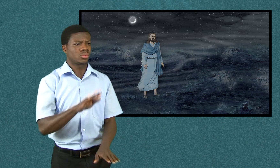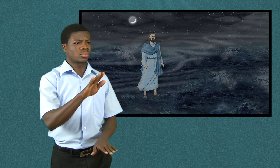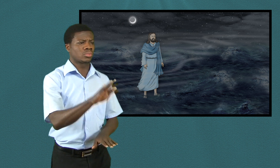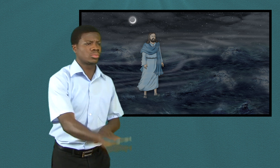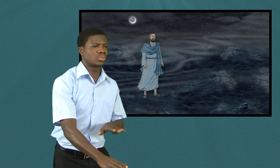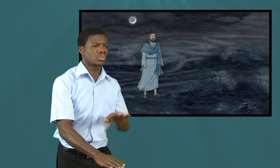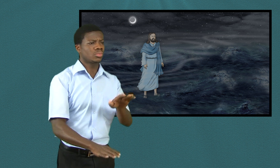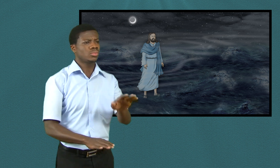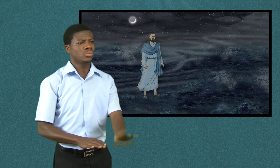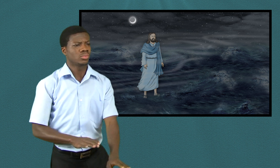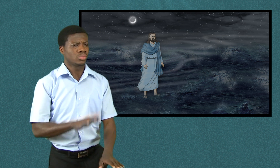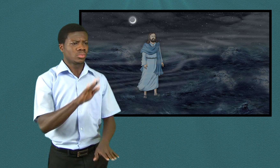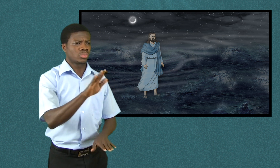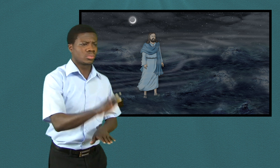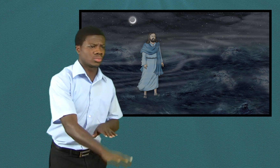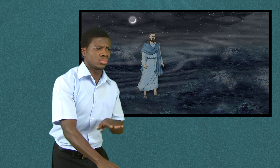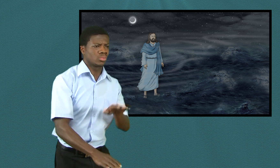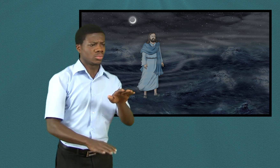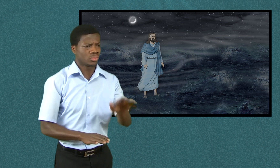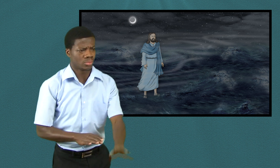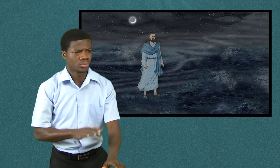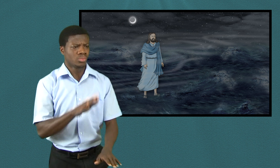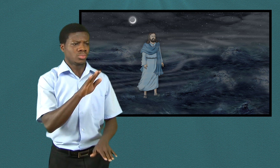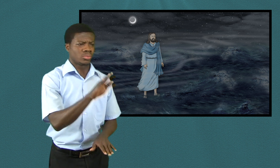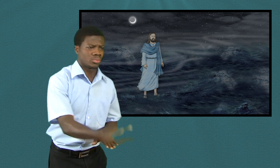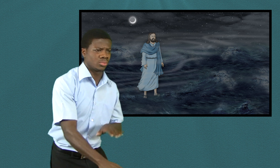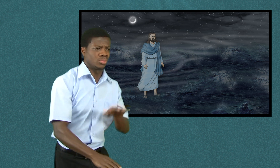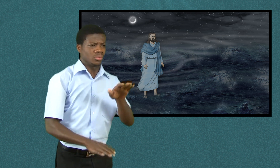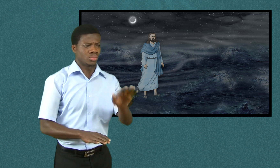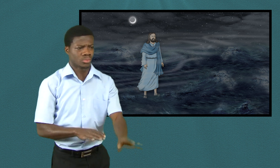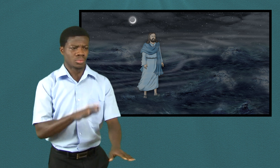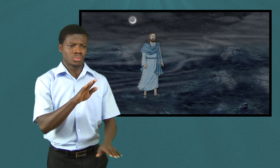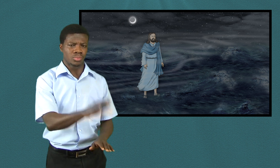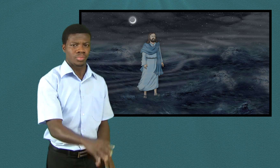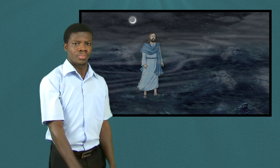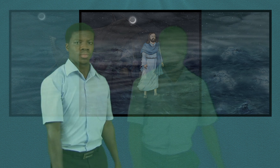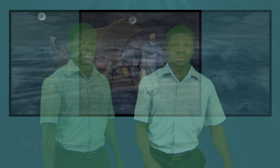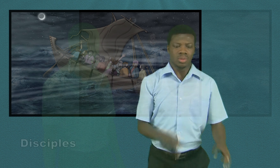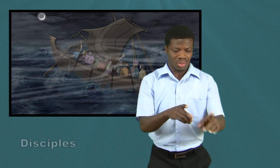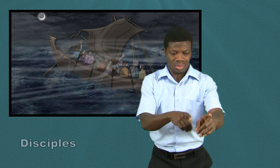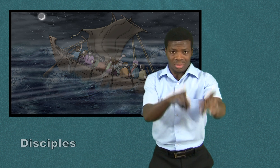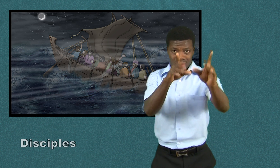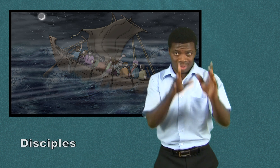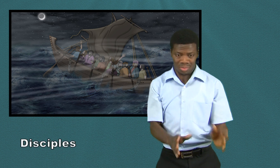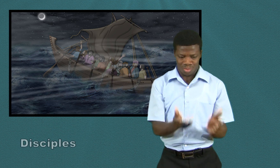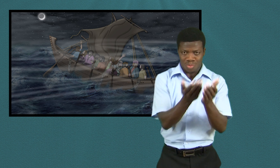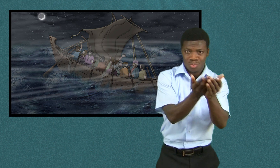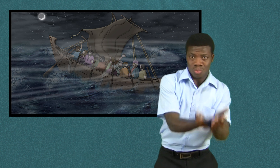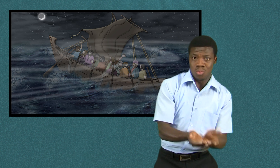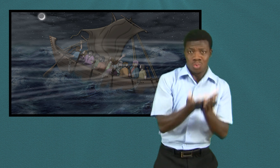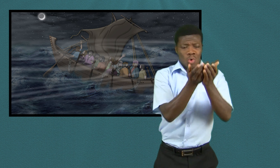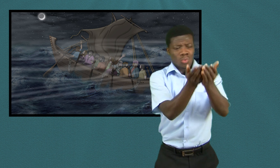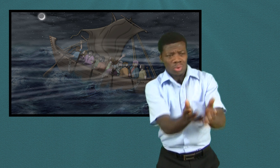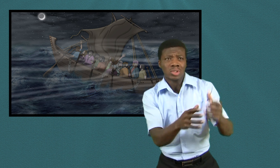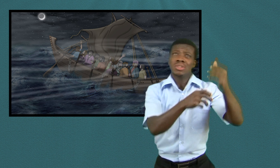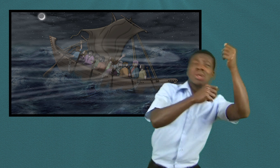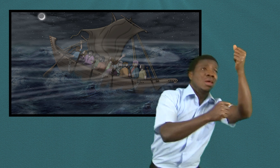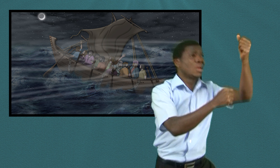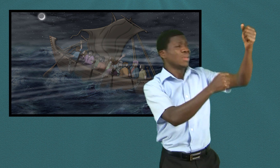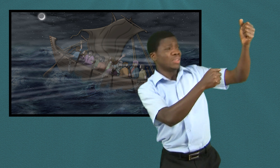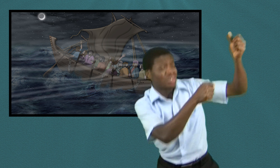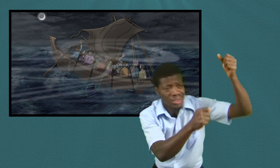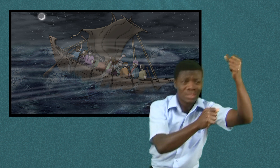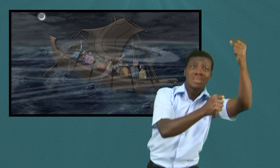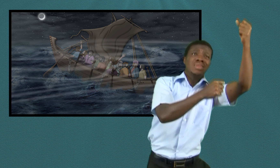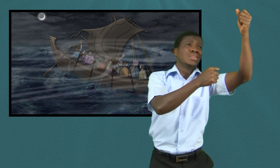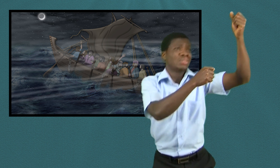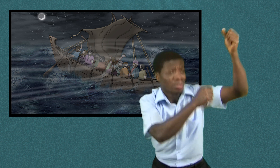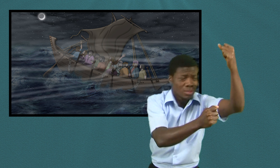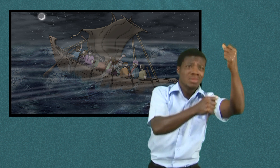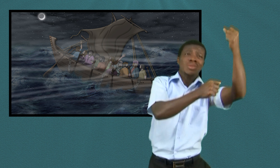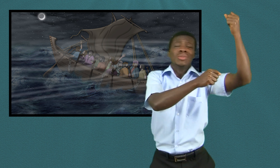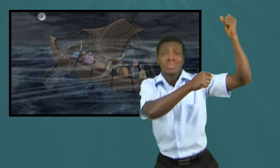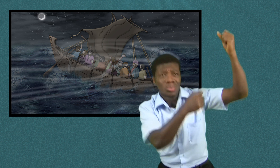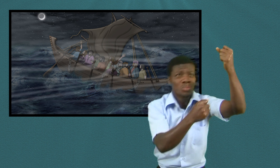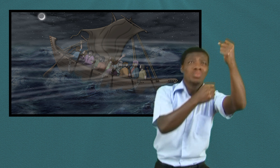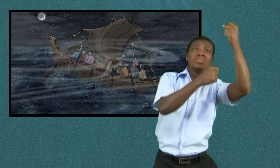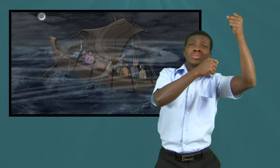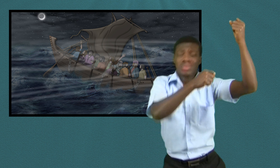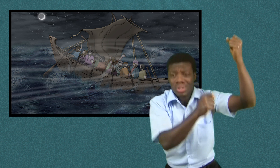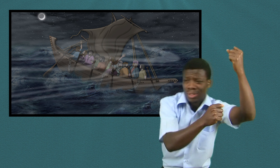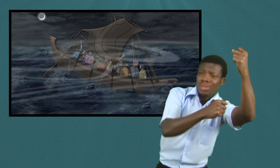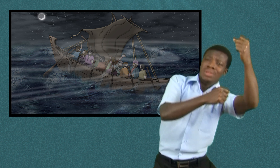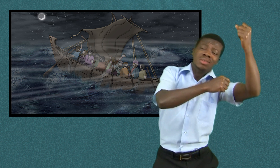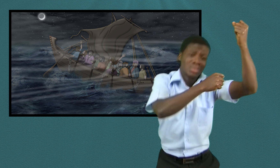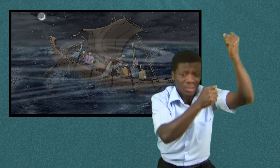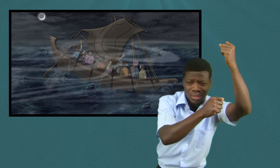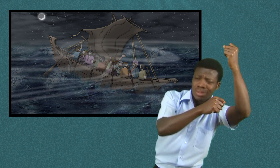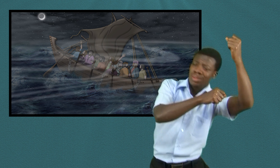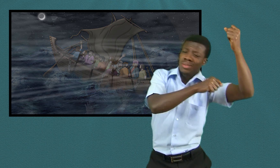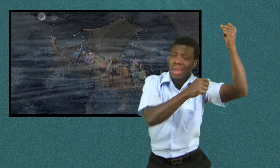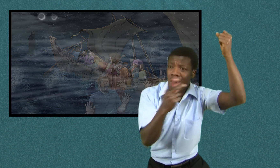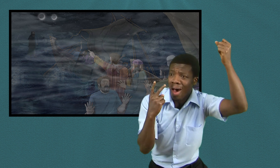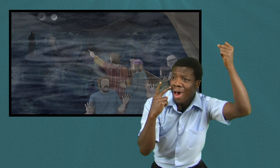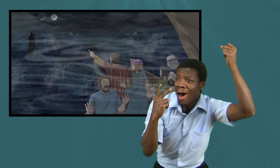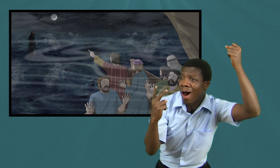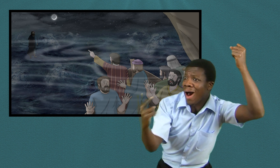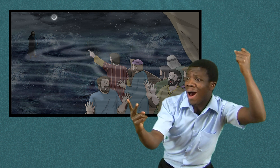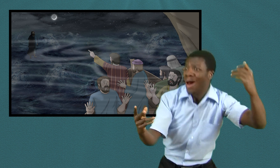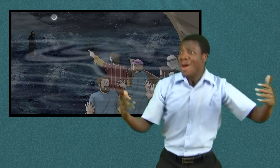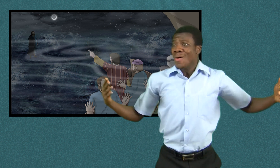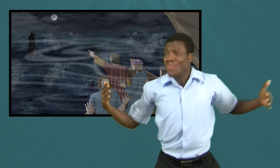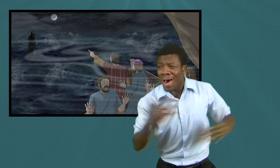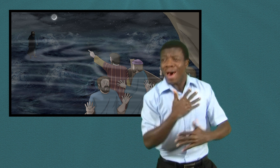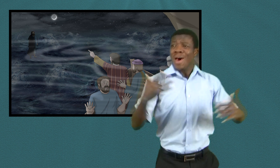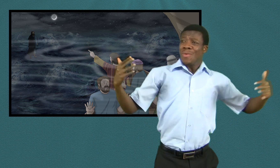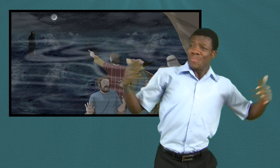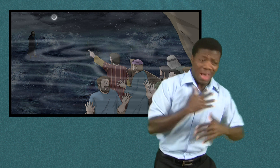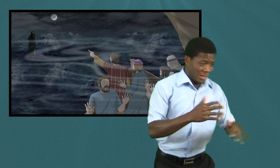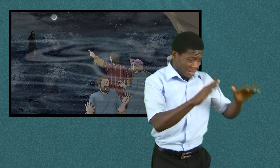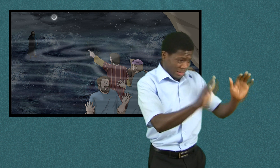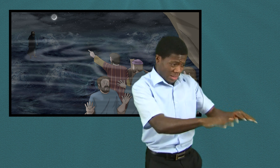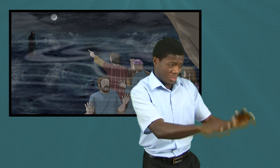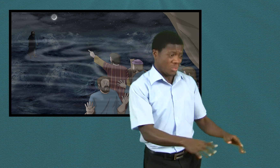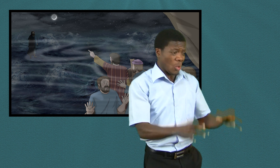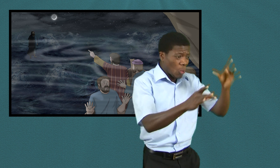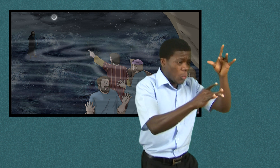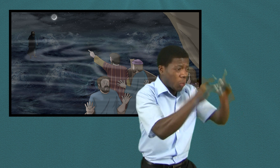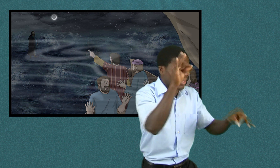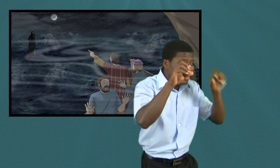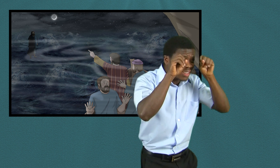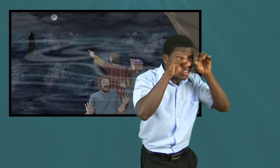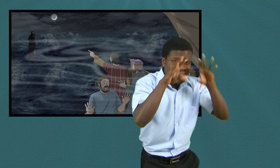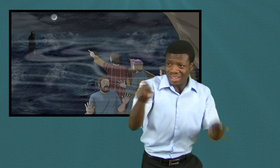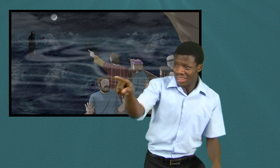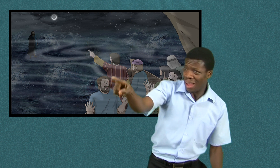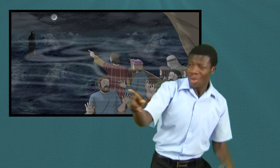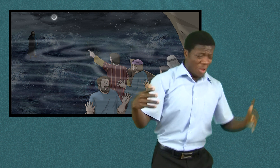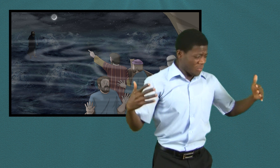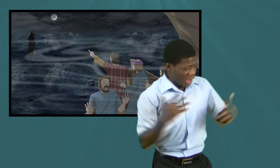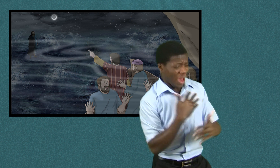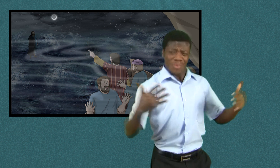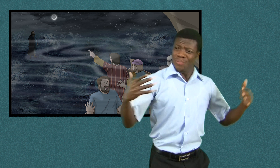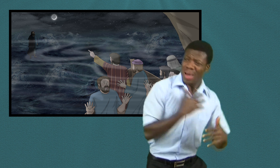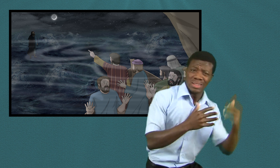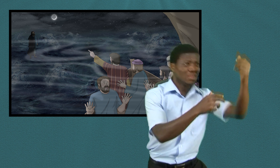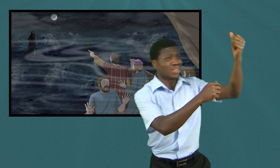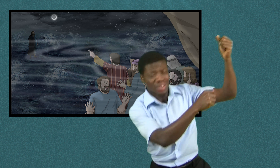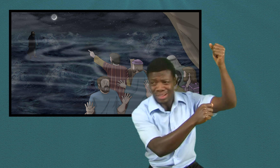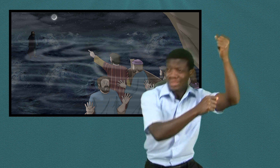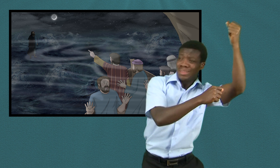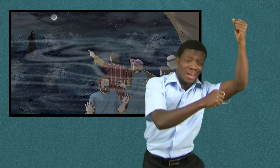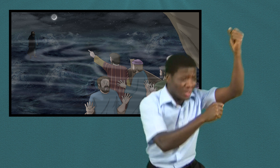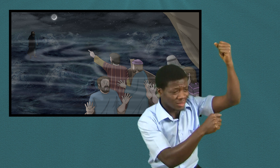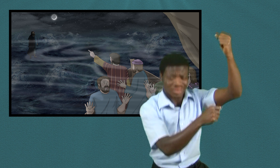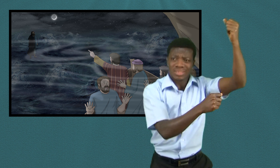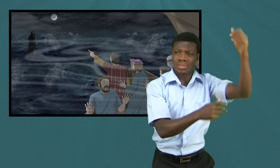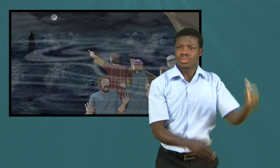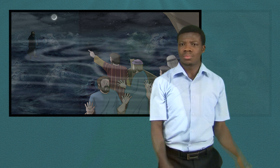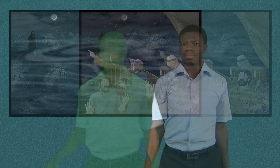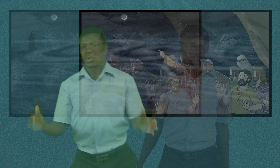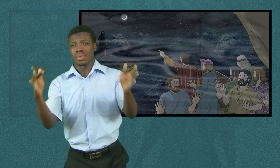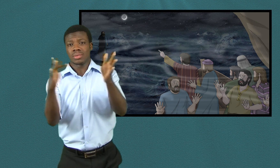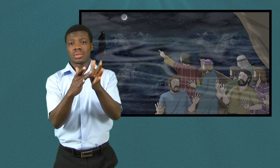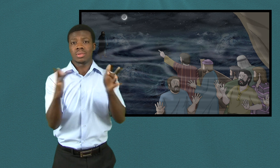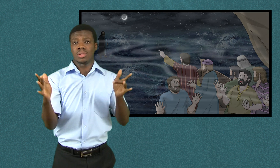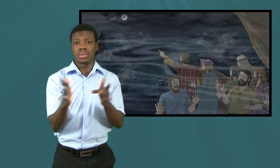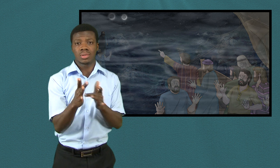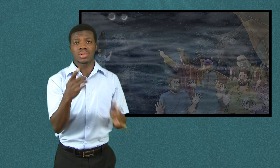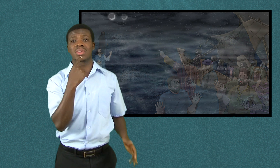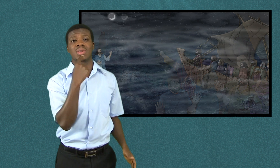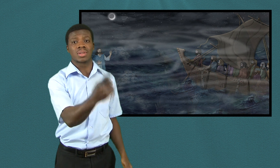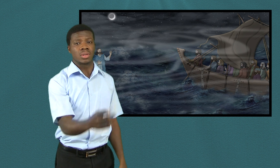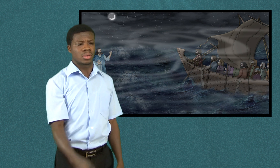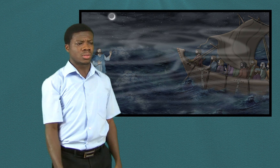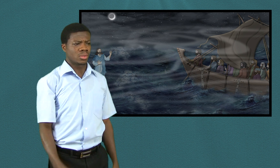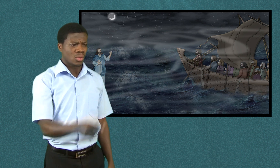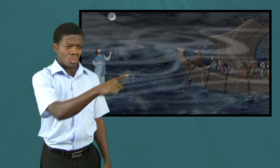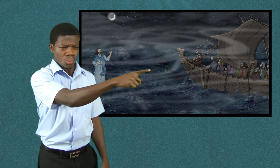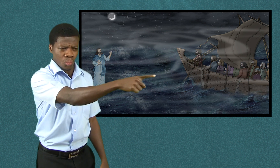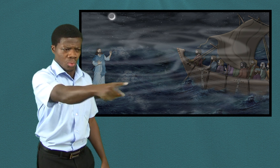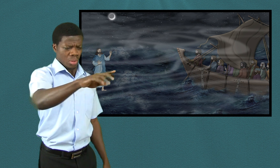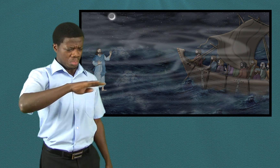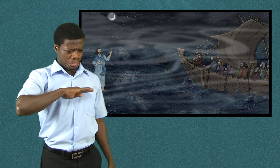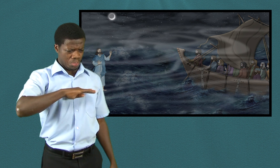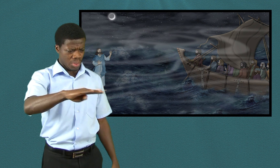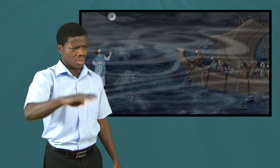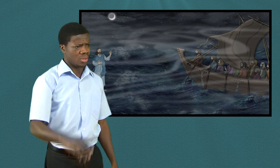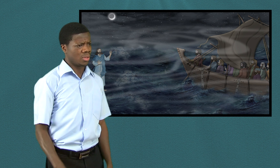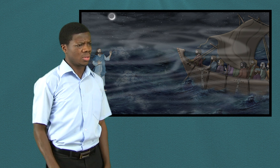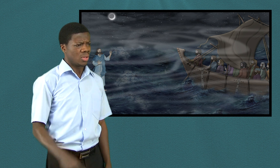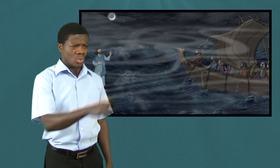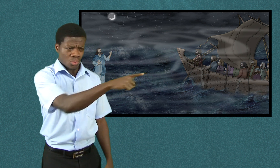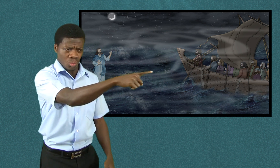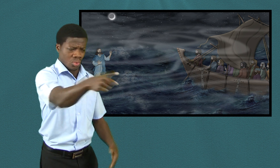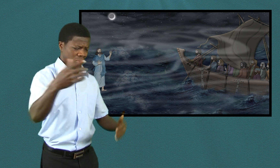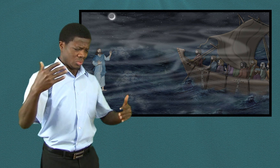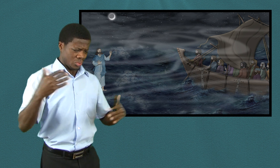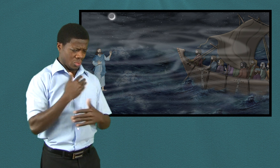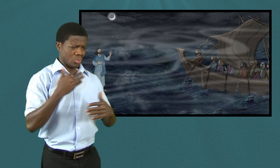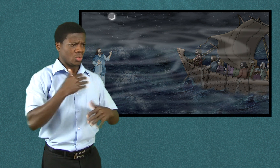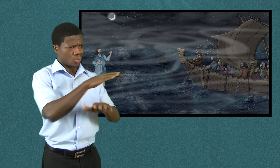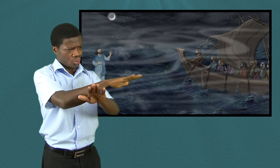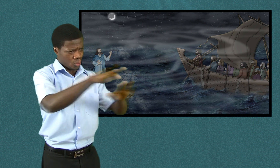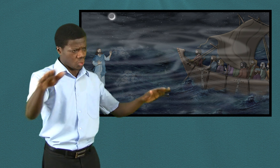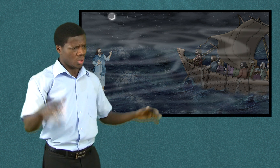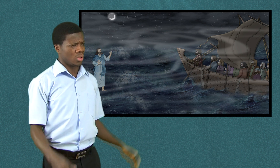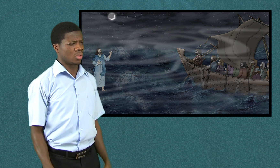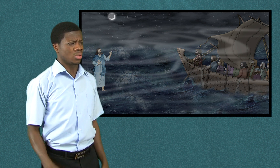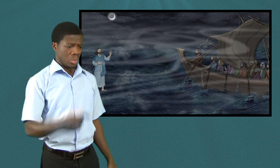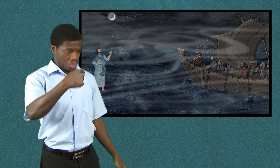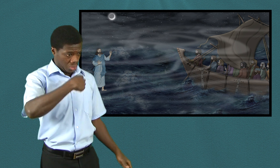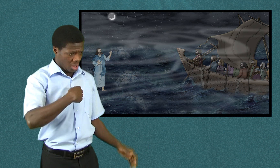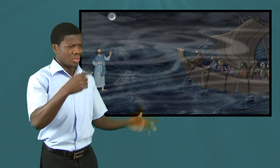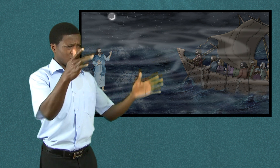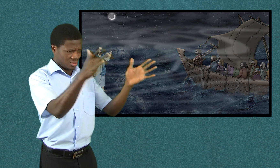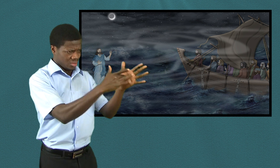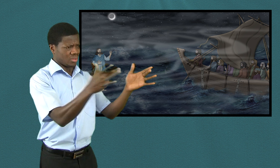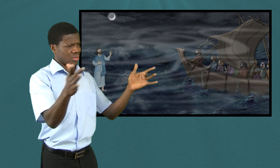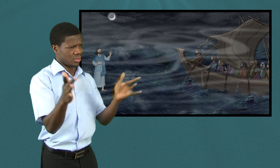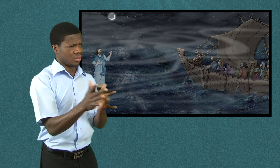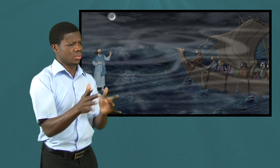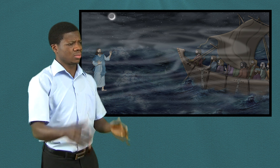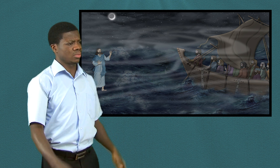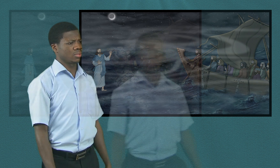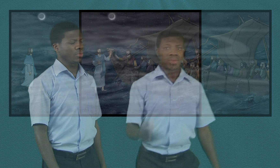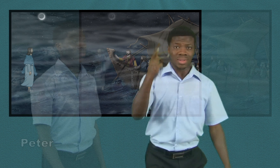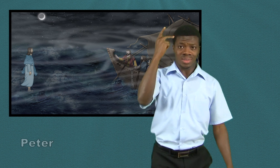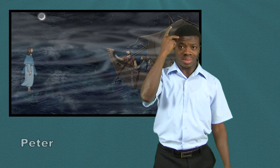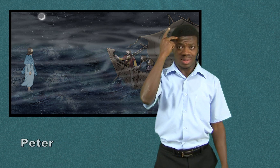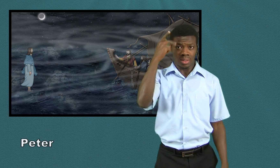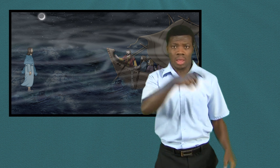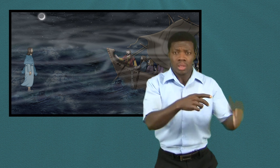When the disciples saw Him walking on the sea, they were terrified. “It’s a ghost!” they said, and cried out in fear.